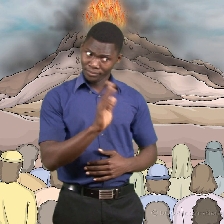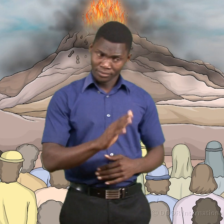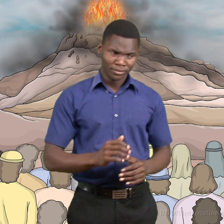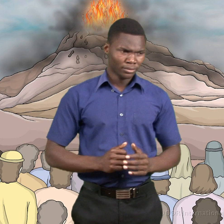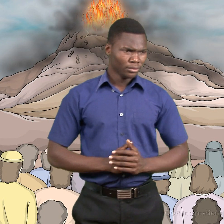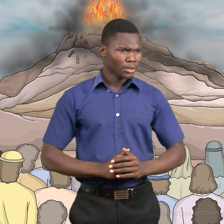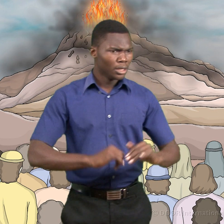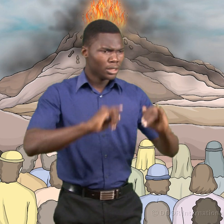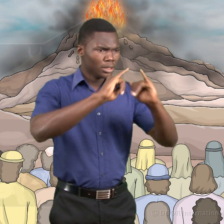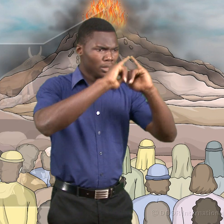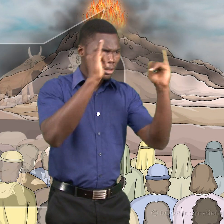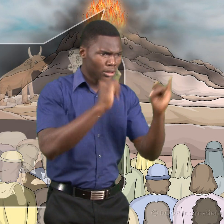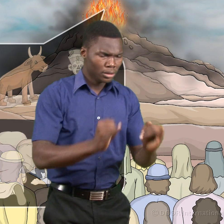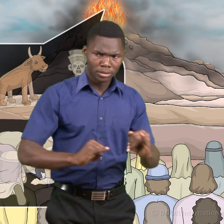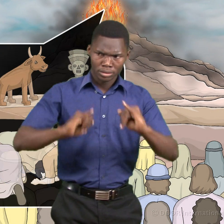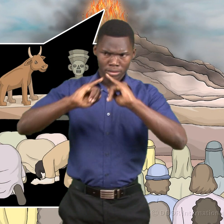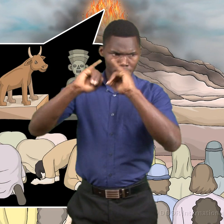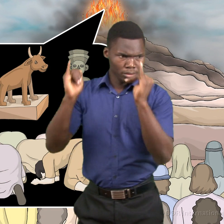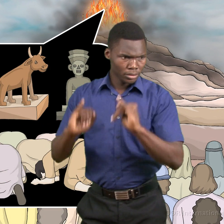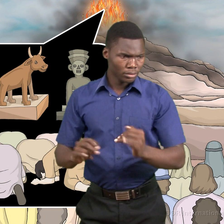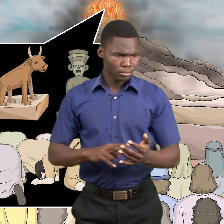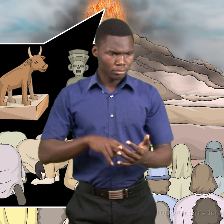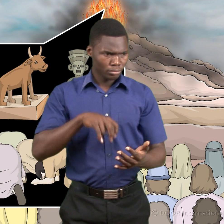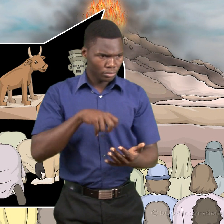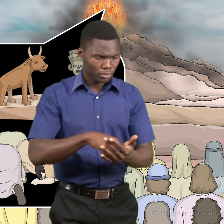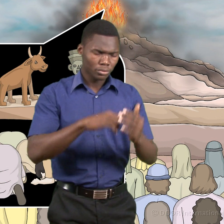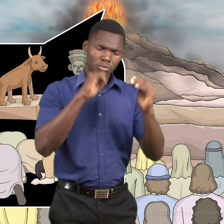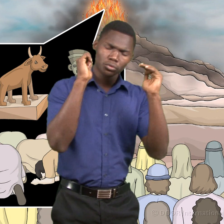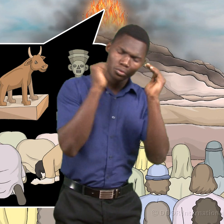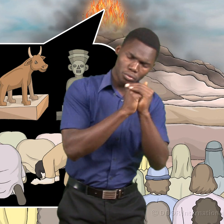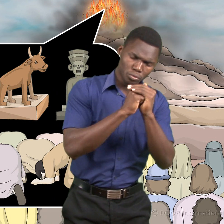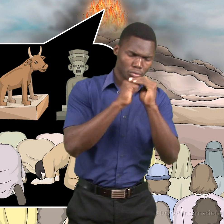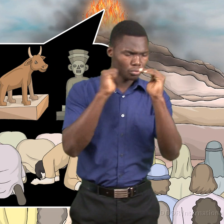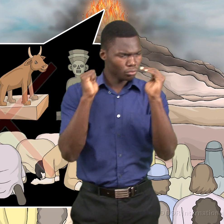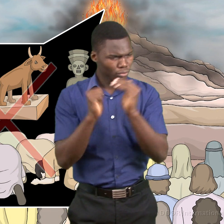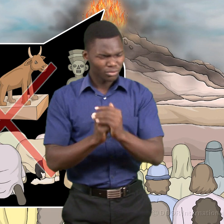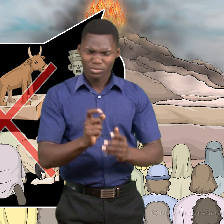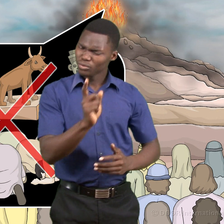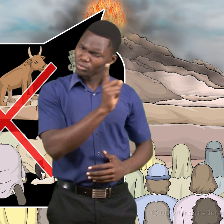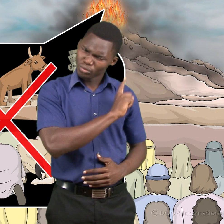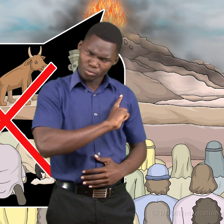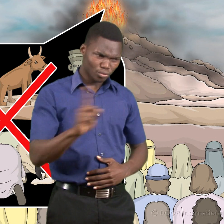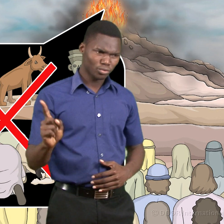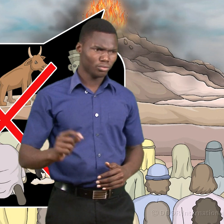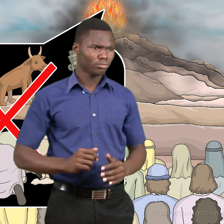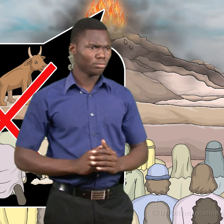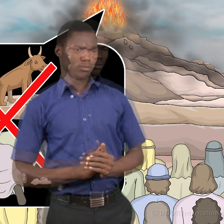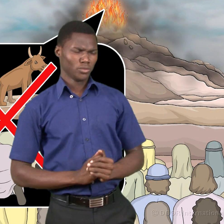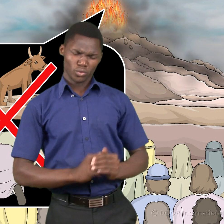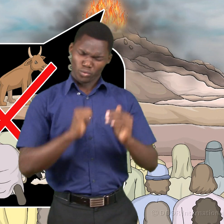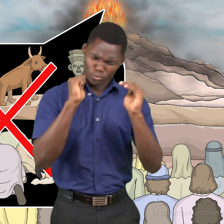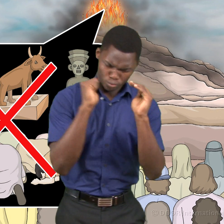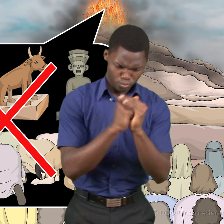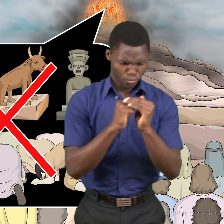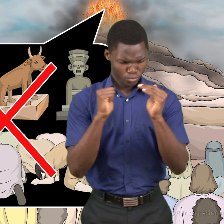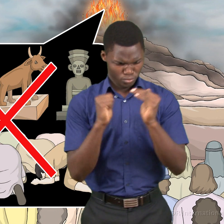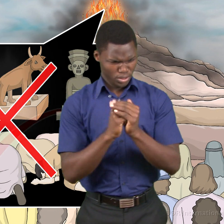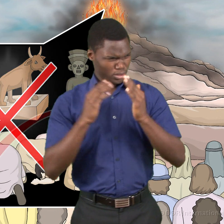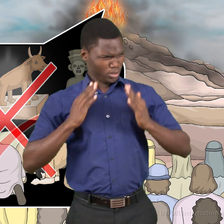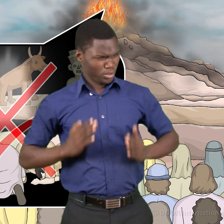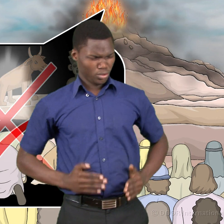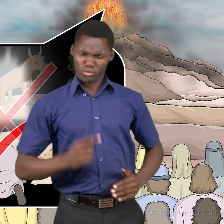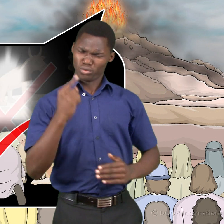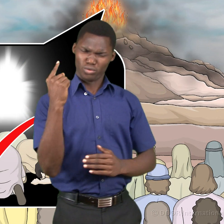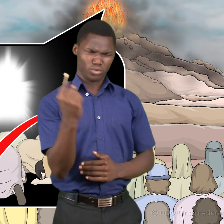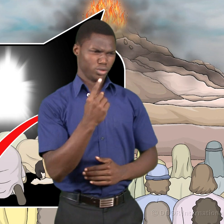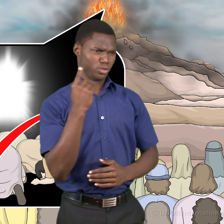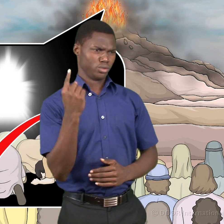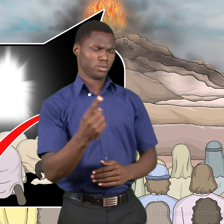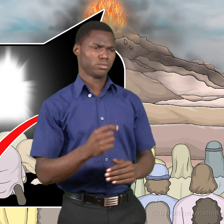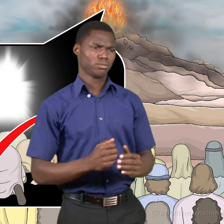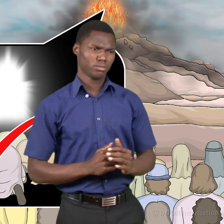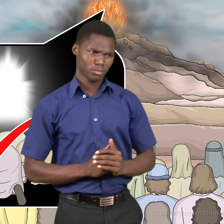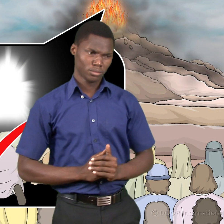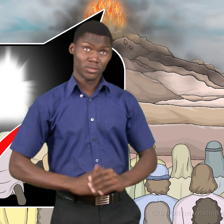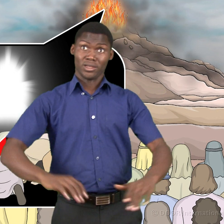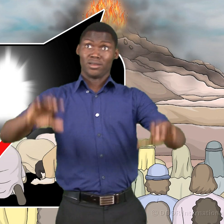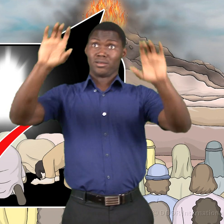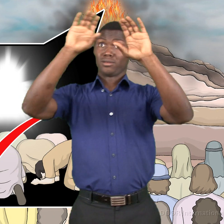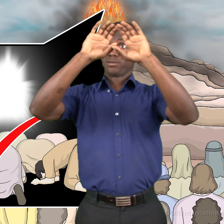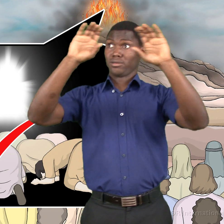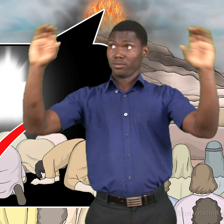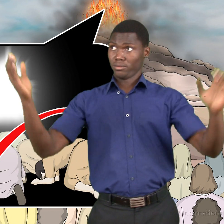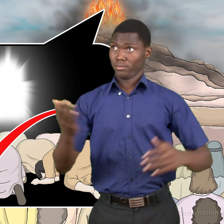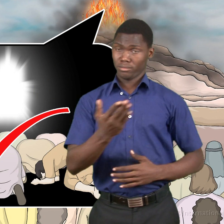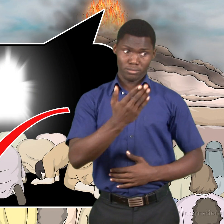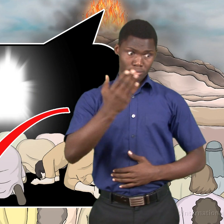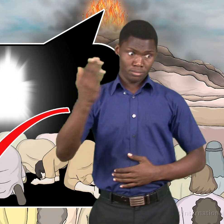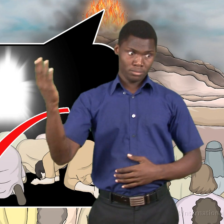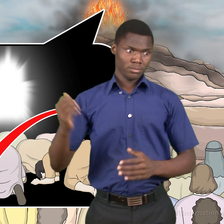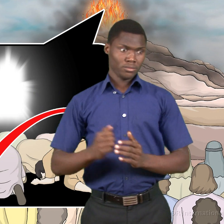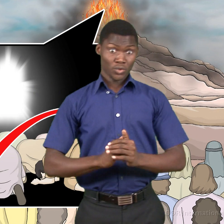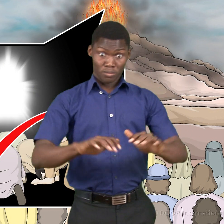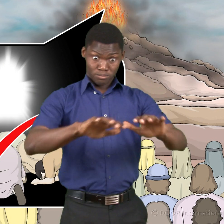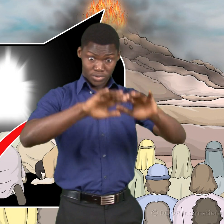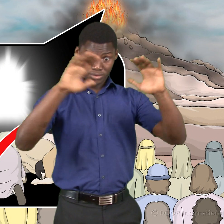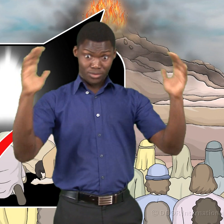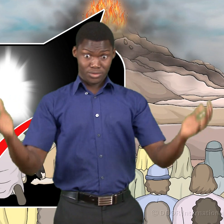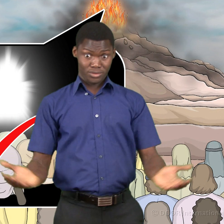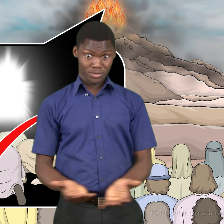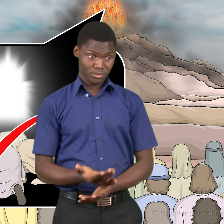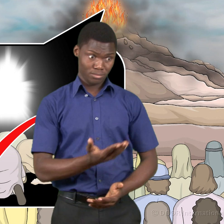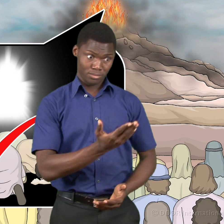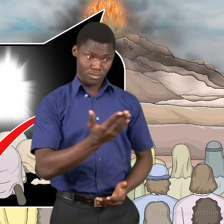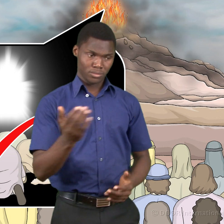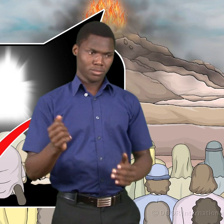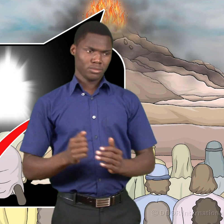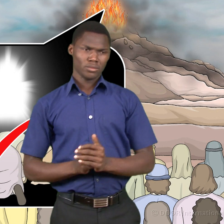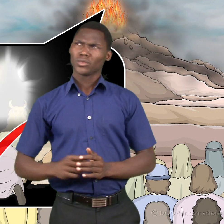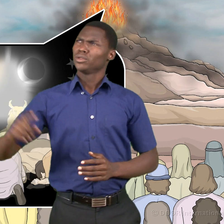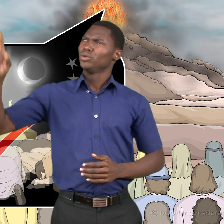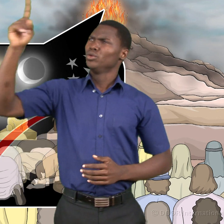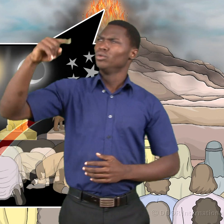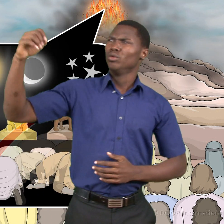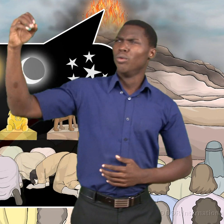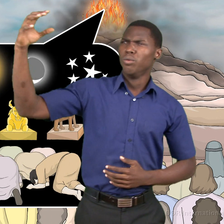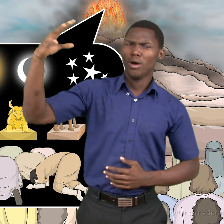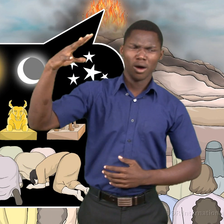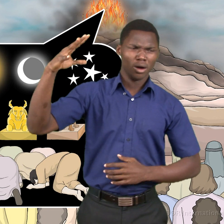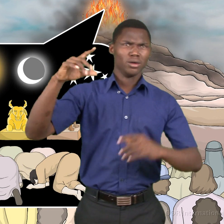You shall have no other gods before Me.